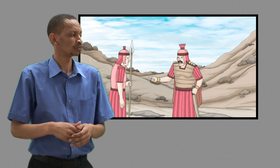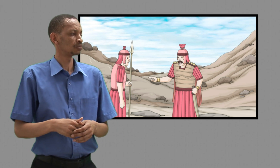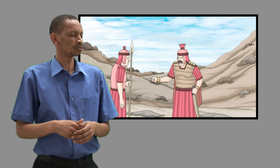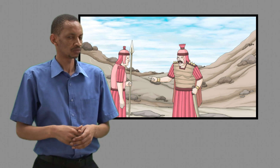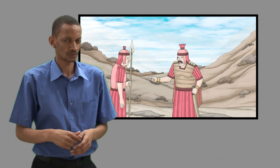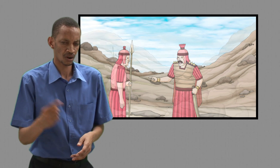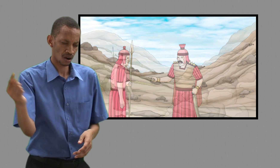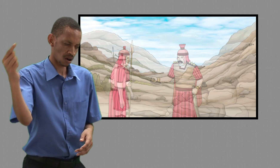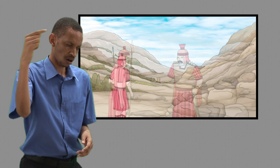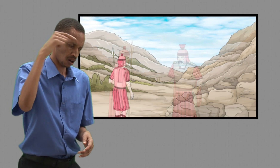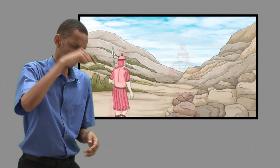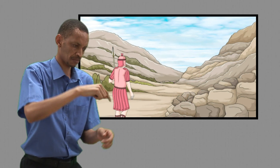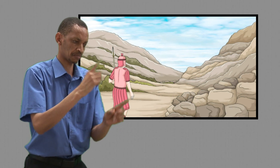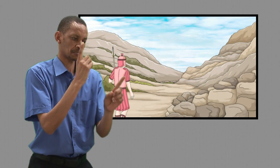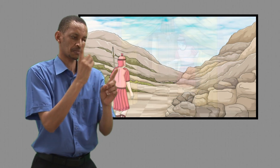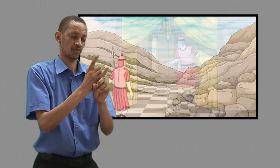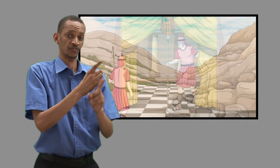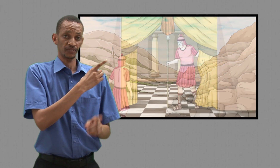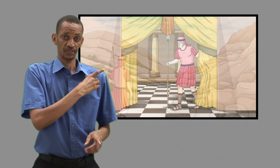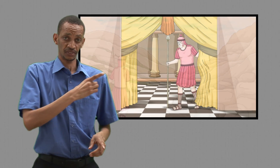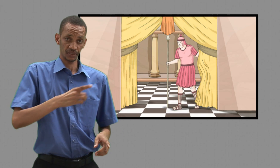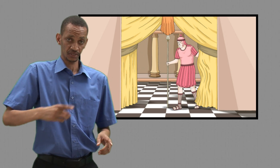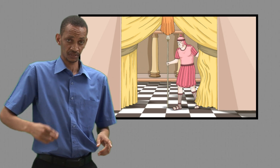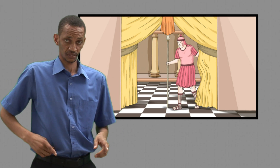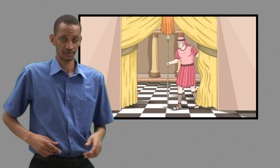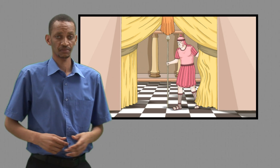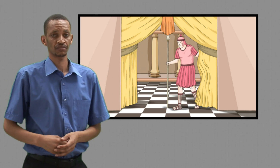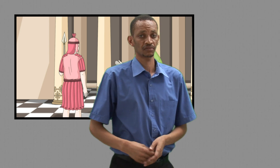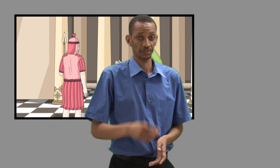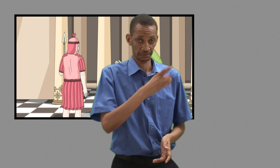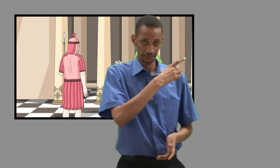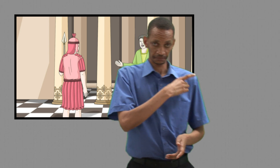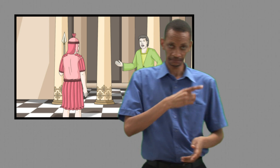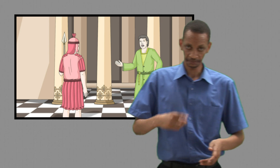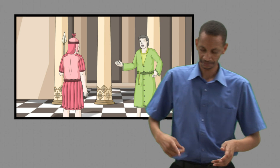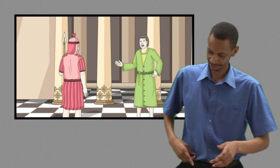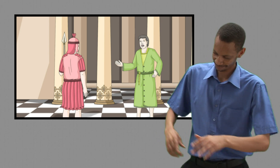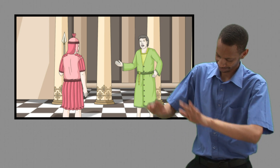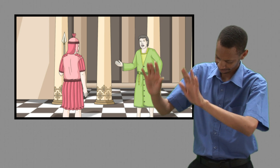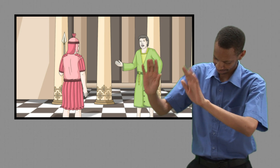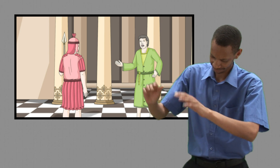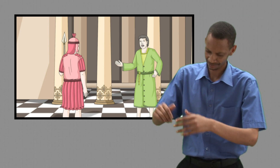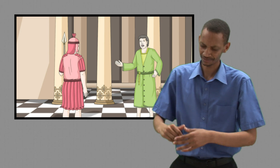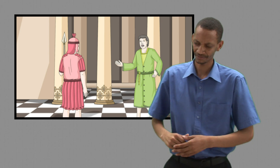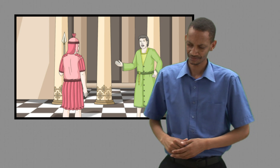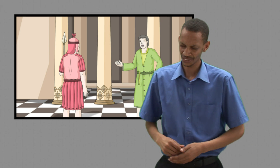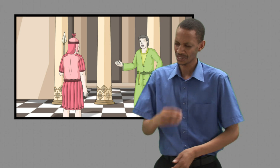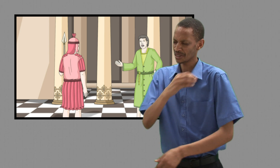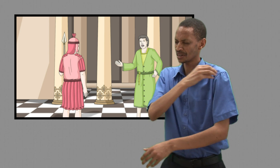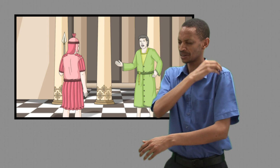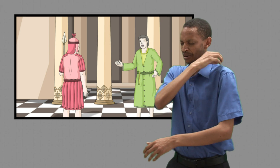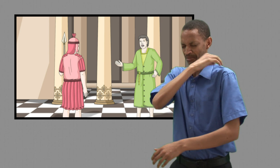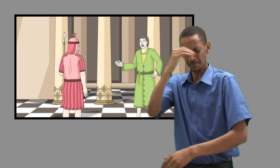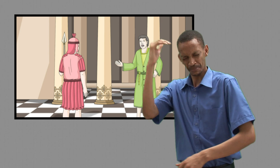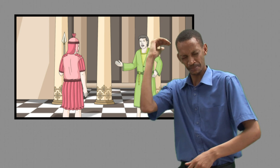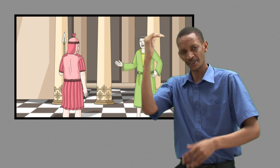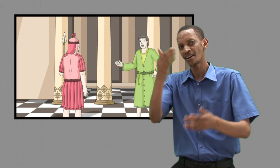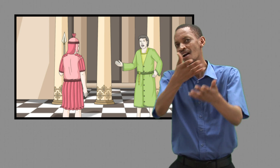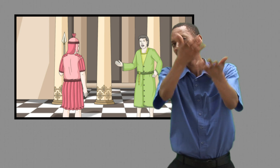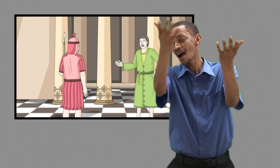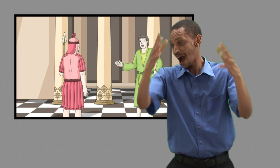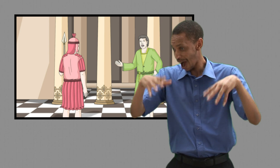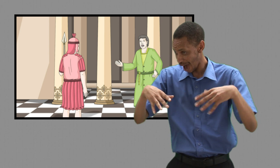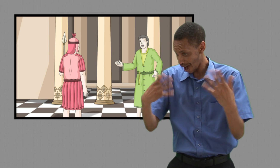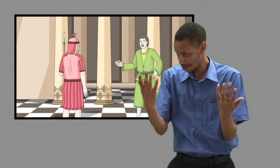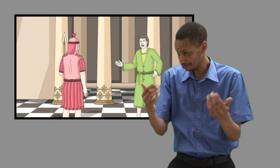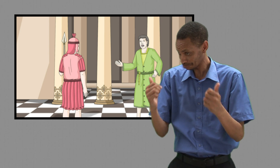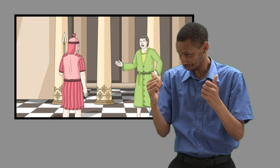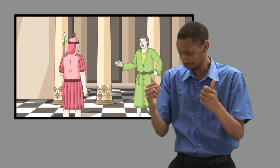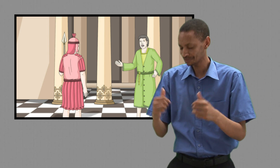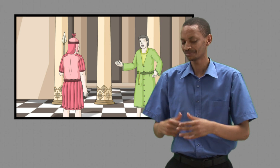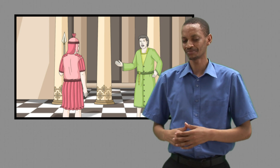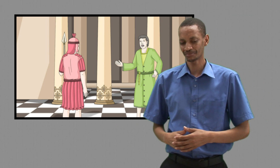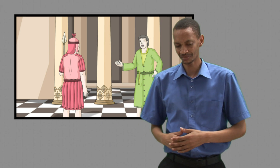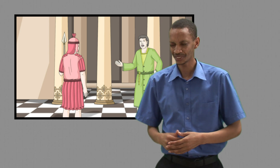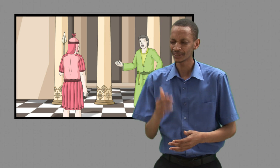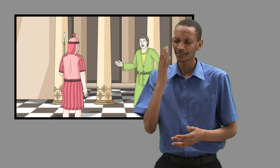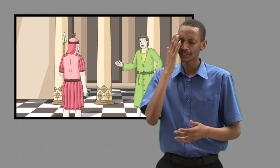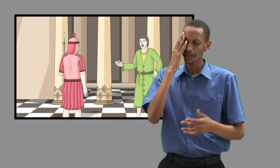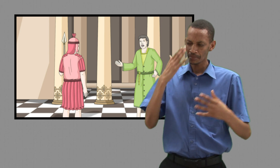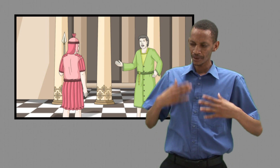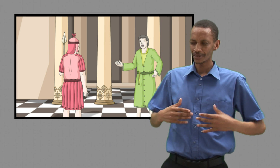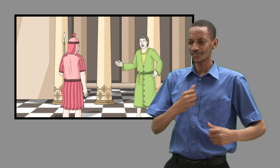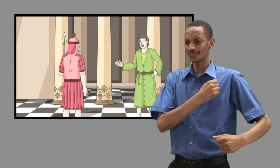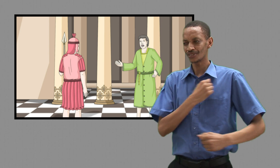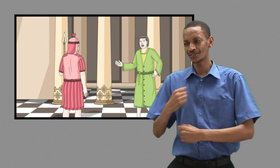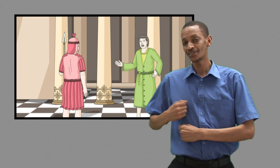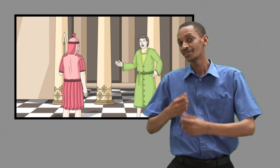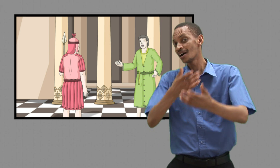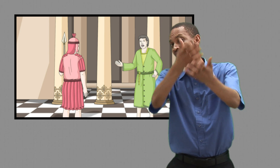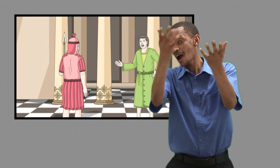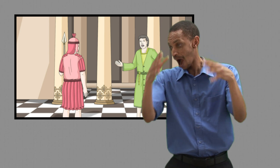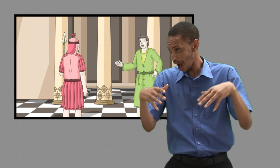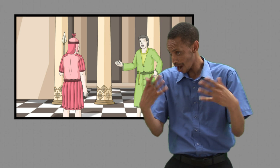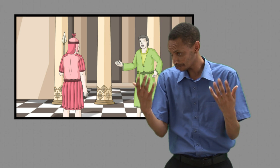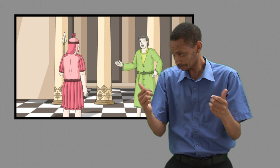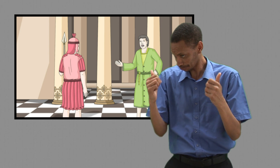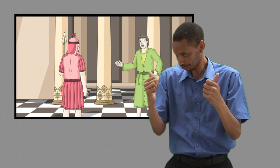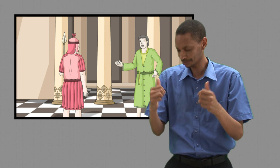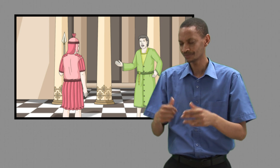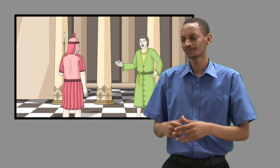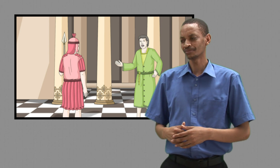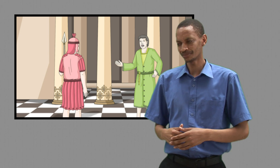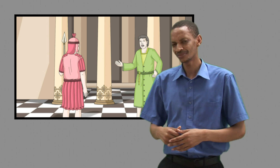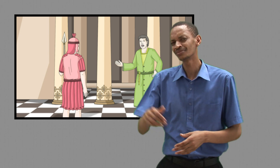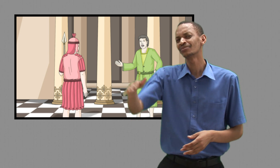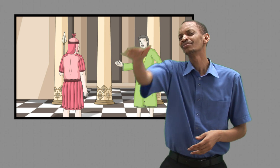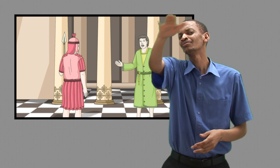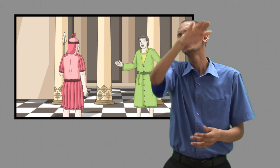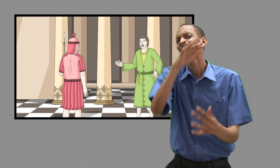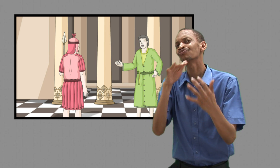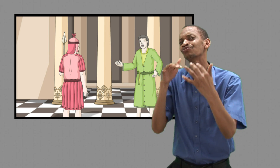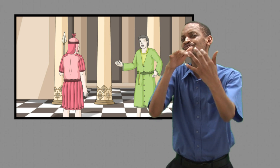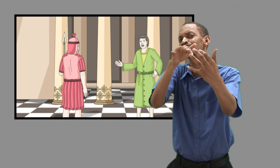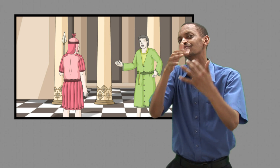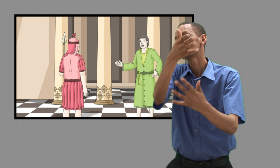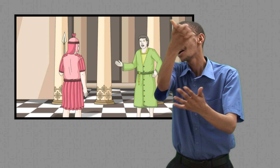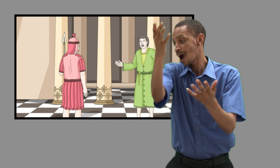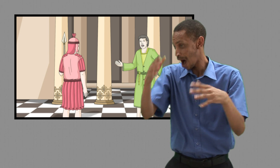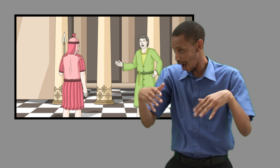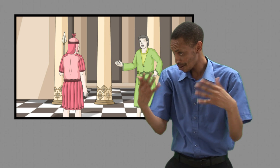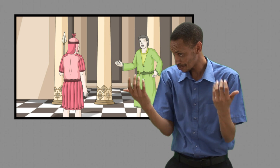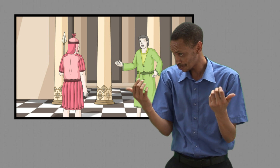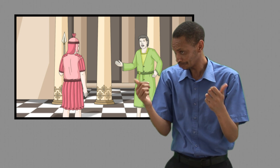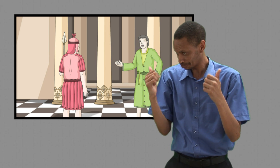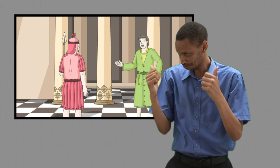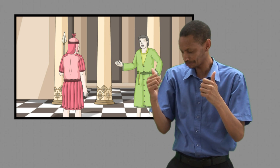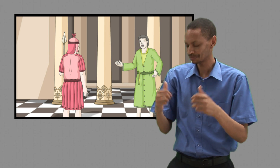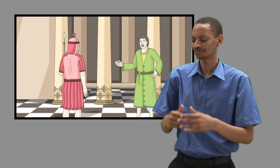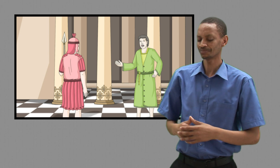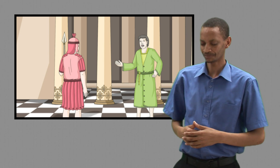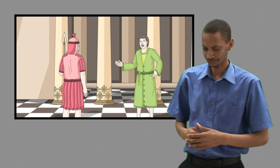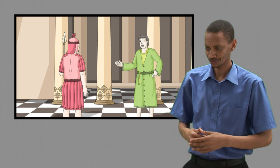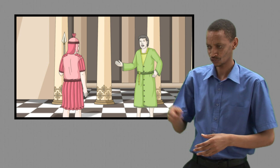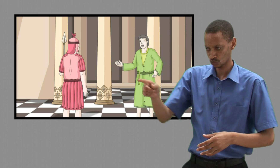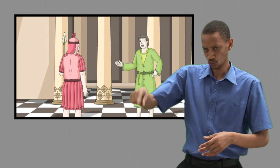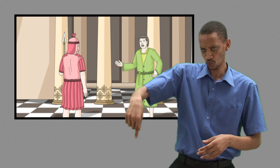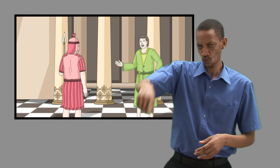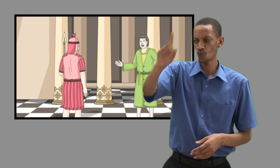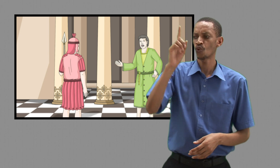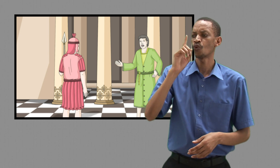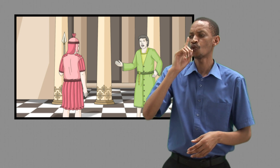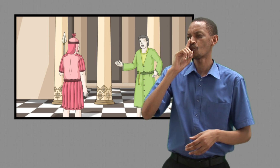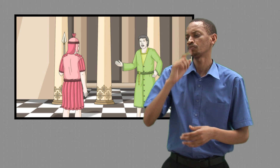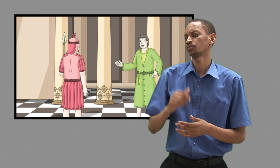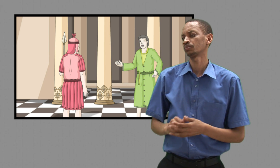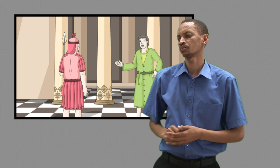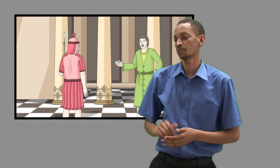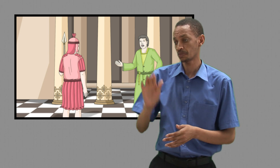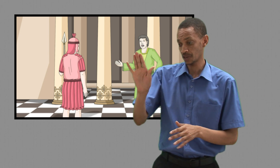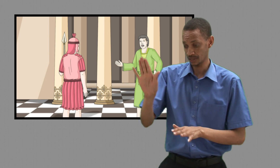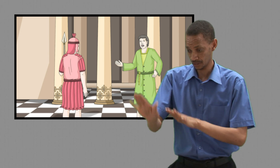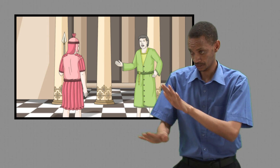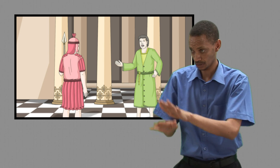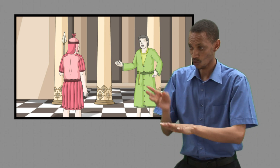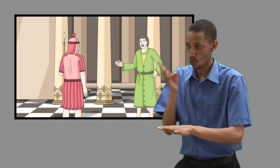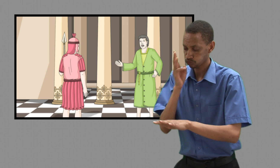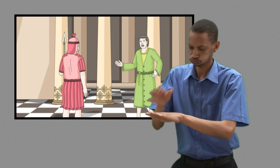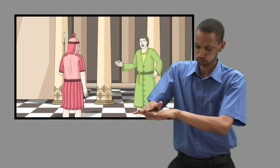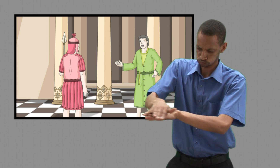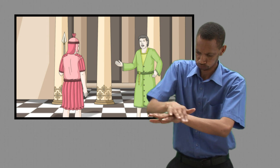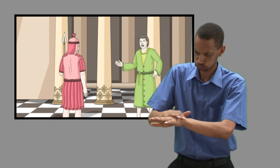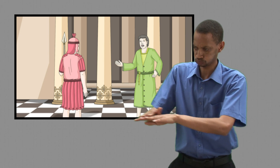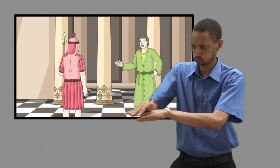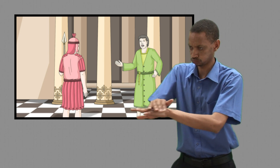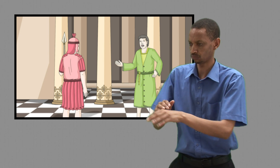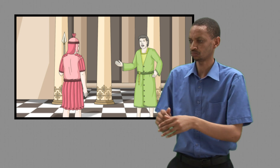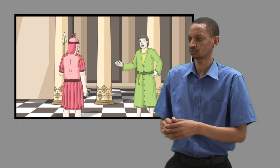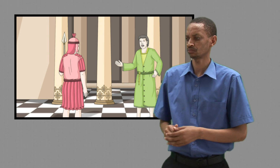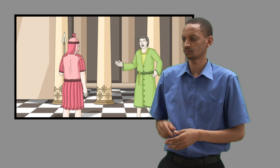When Uriah came to him, David asked how Joab and the troops were doing with the war.